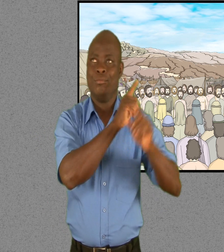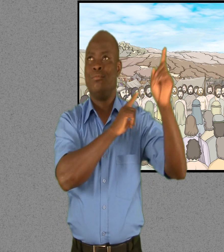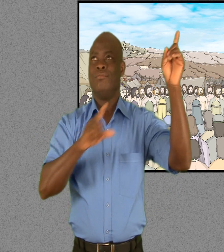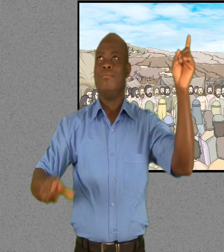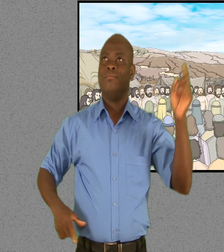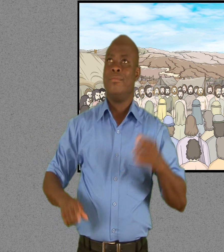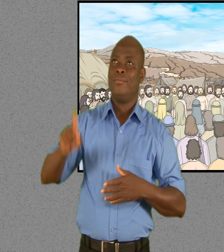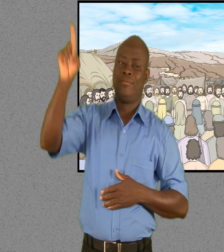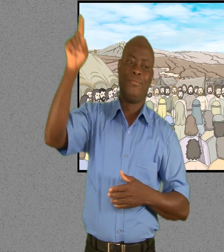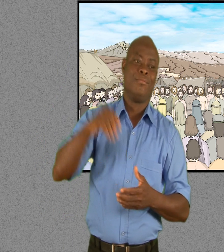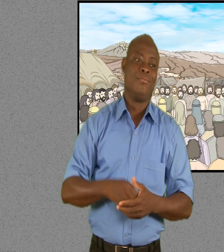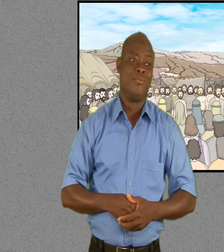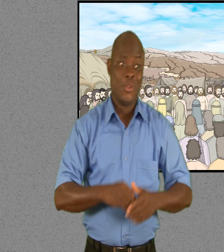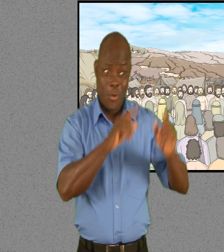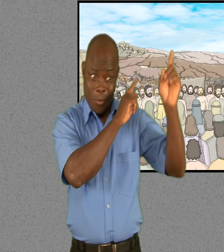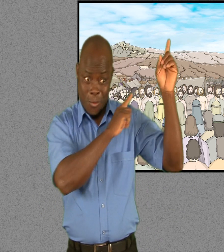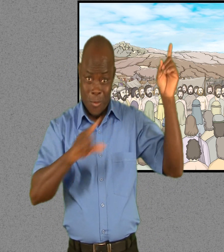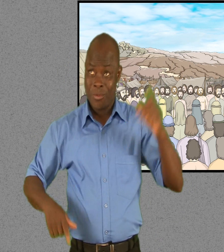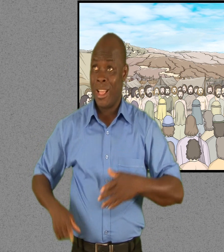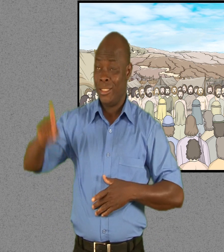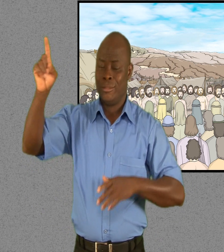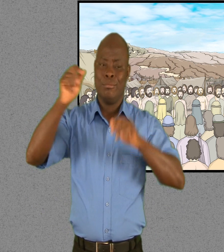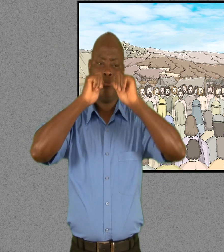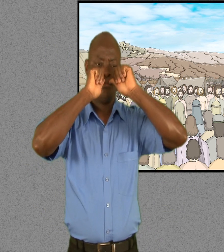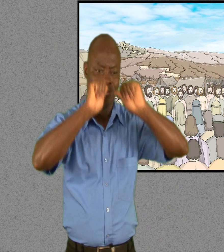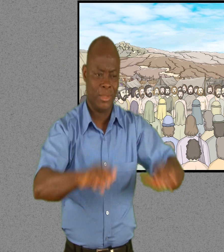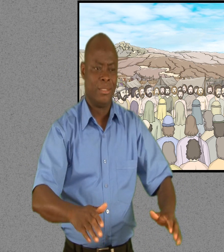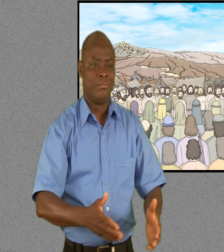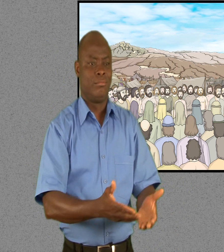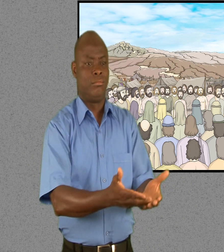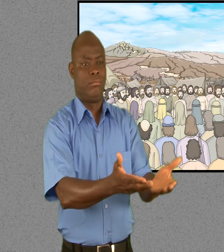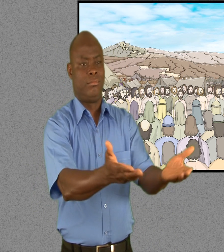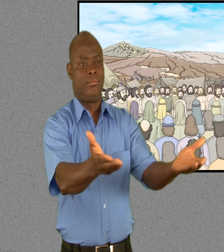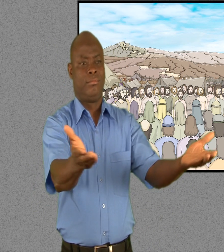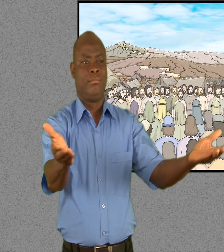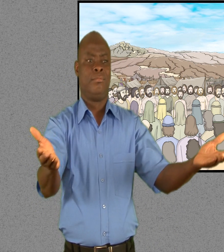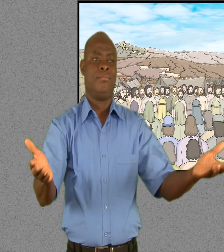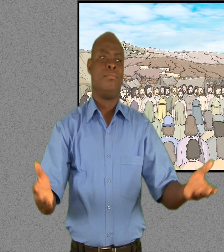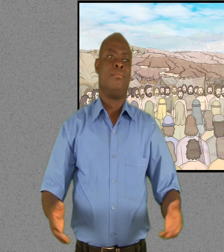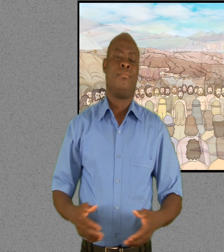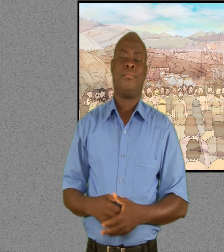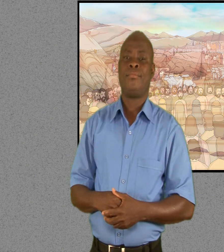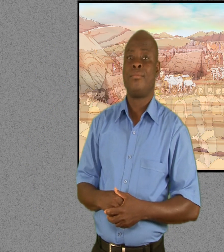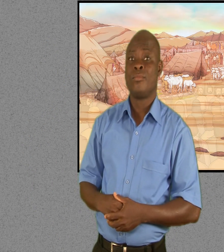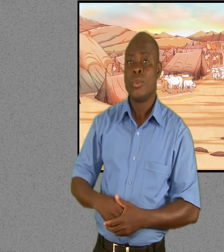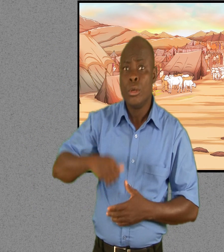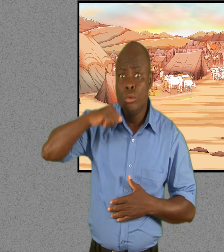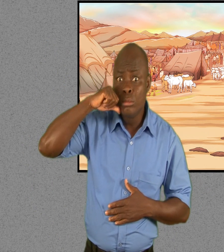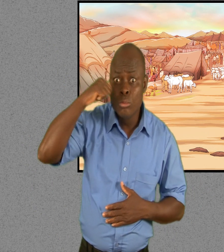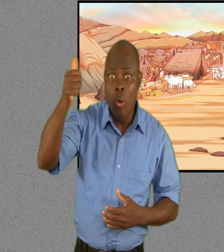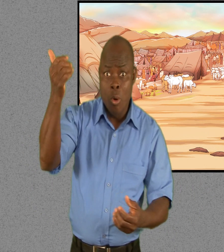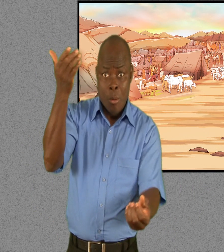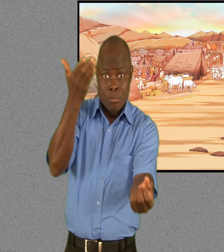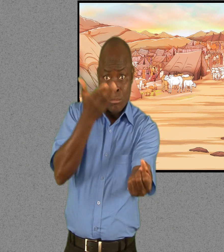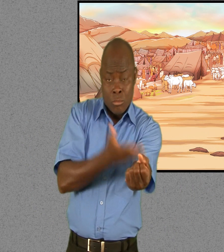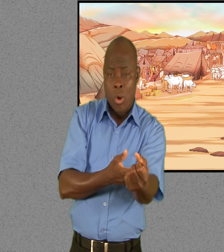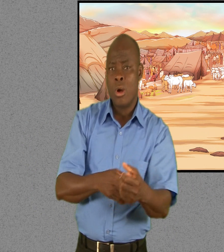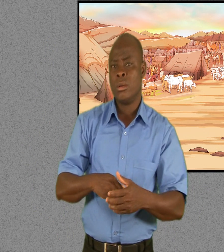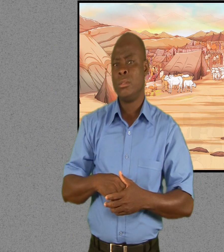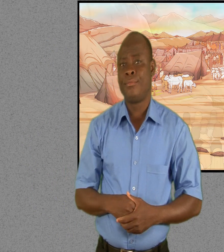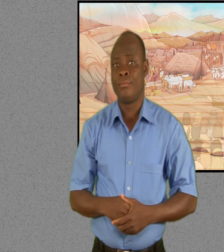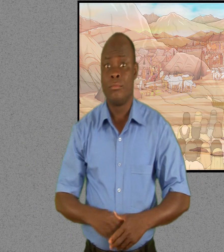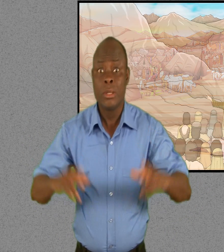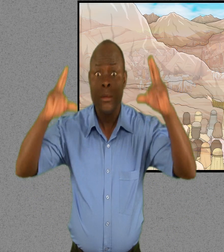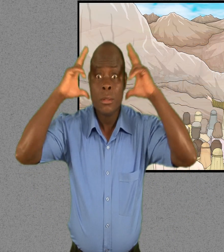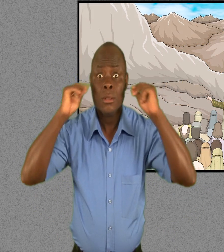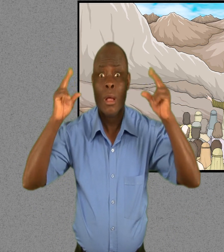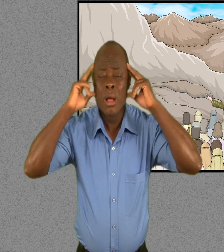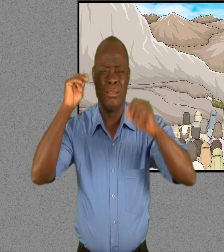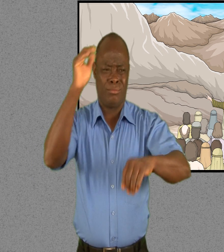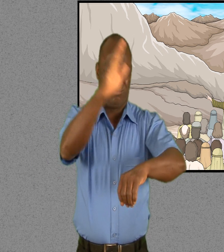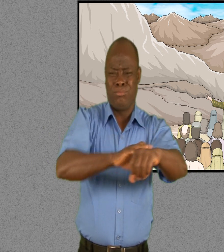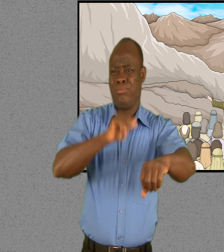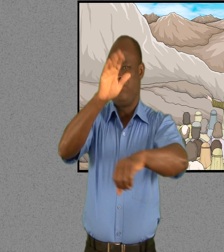The next day Moses said to the people, “You have committed a great sin.